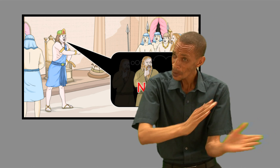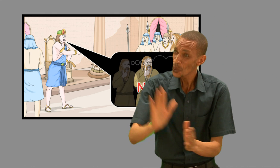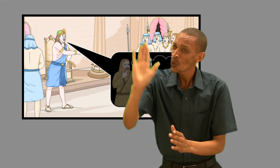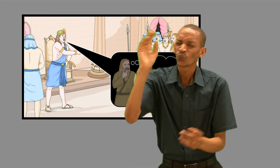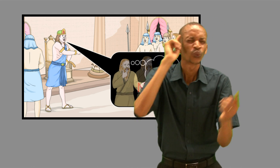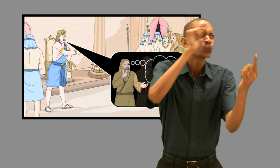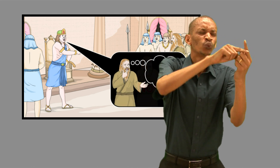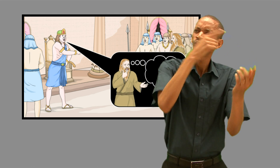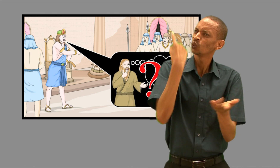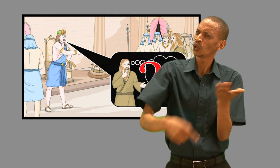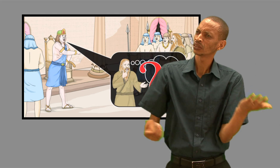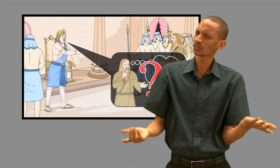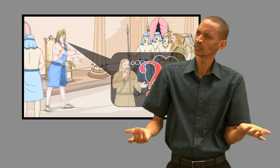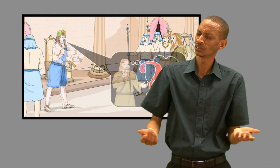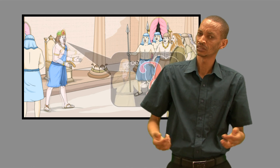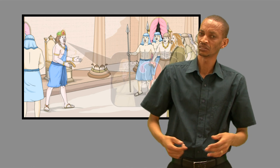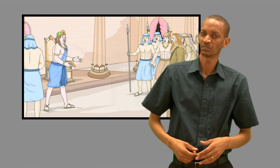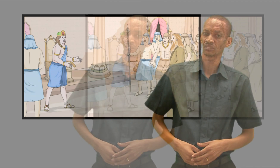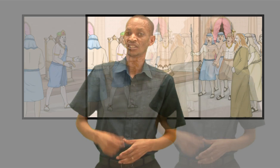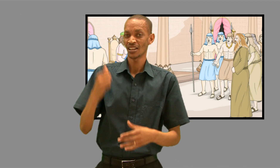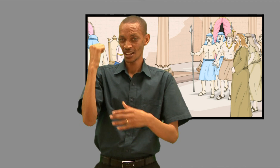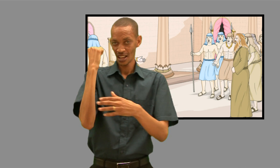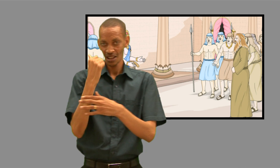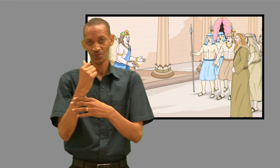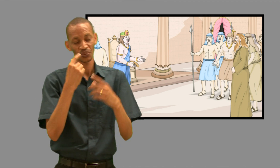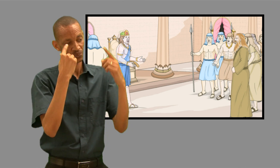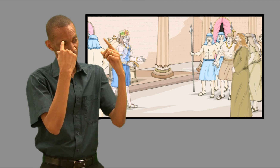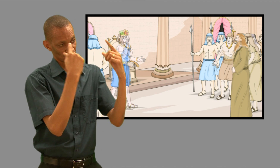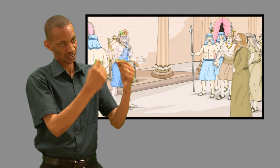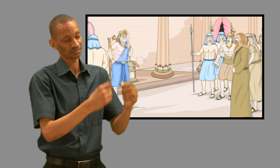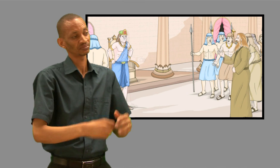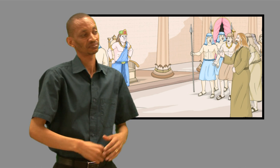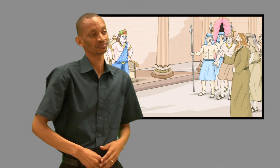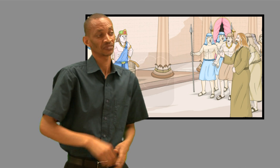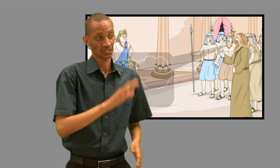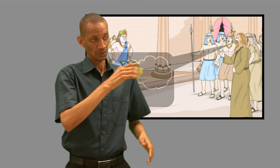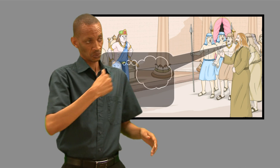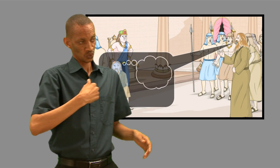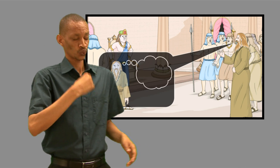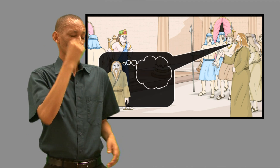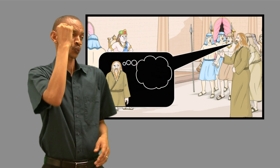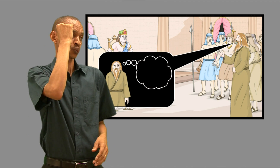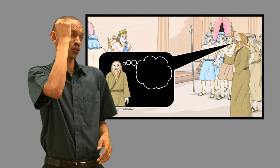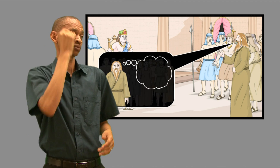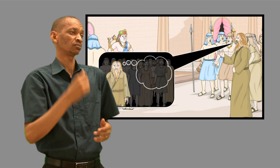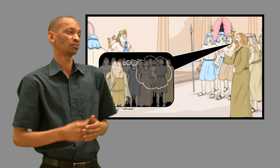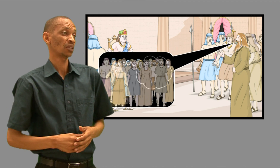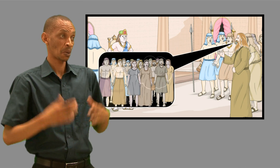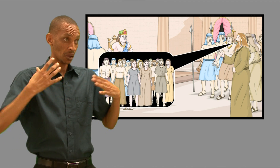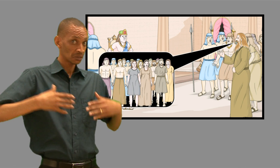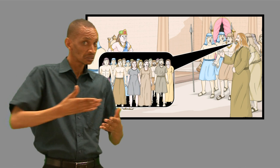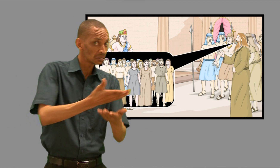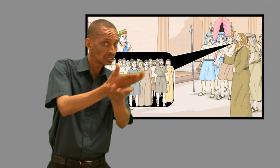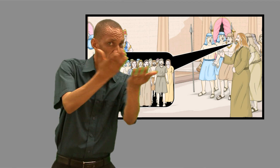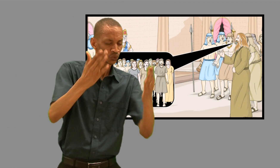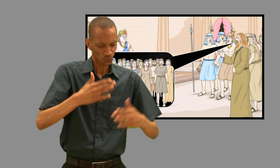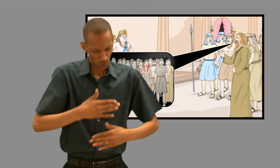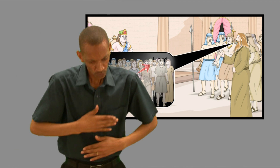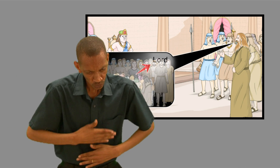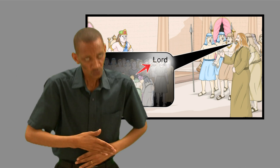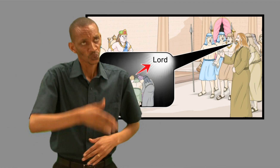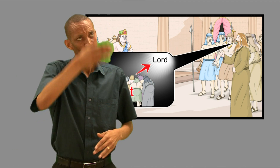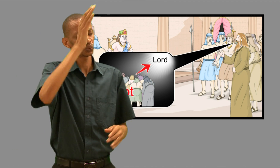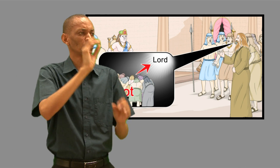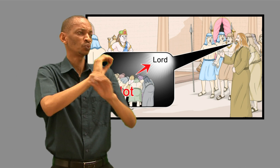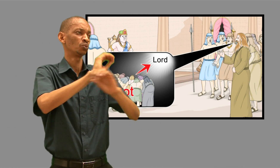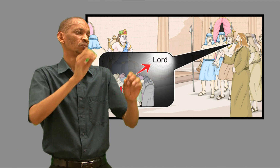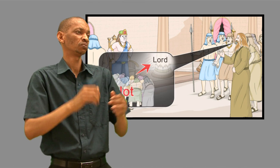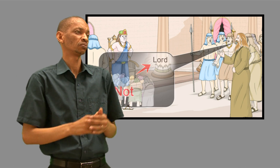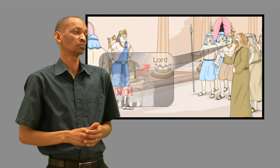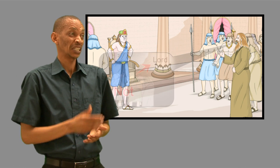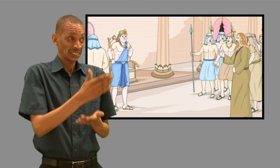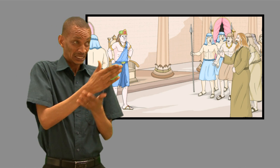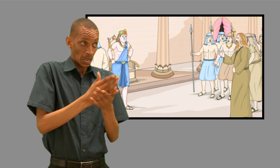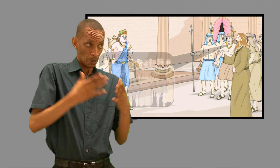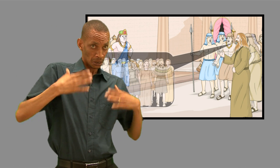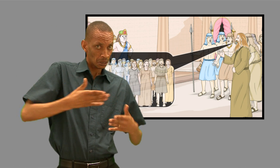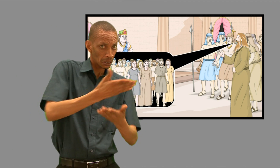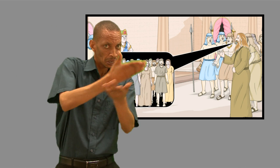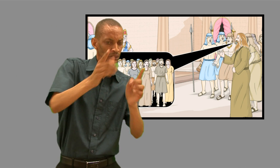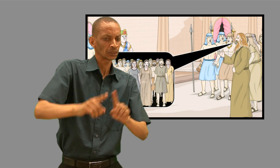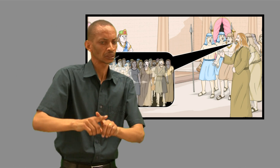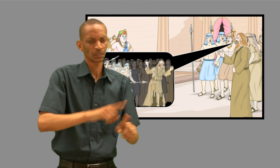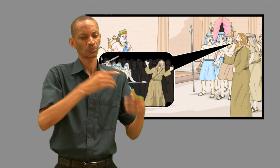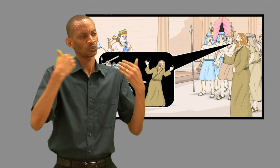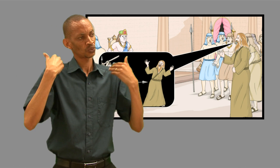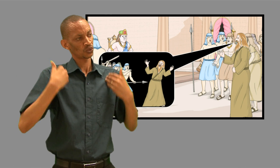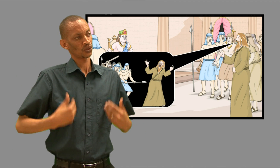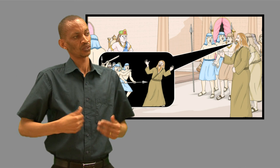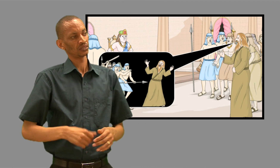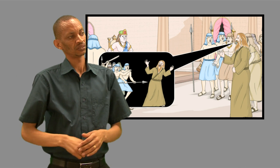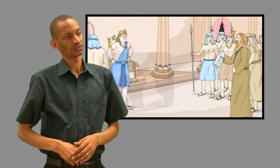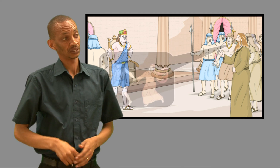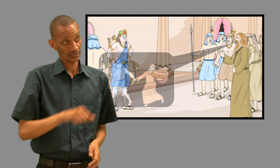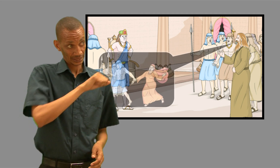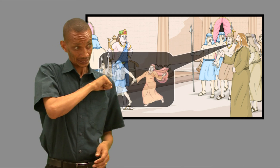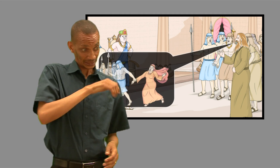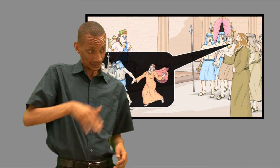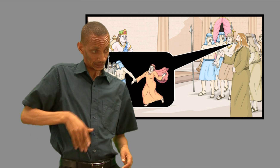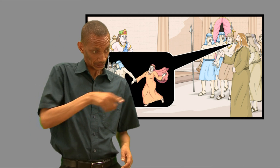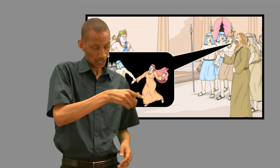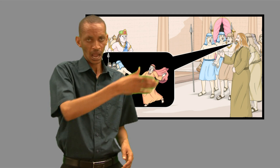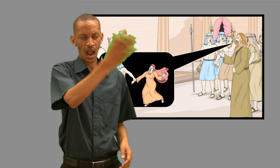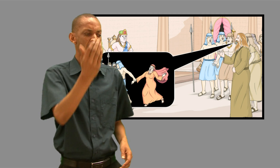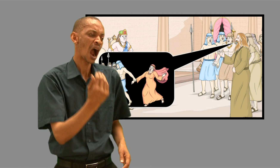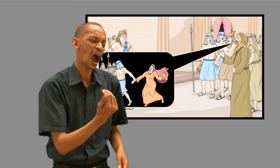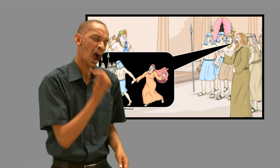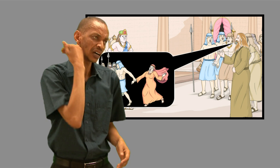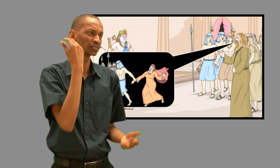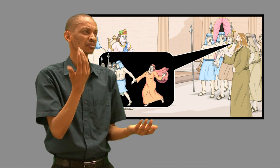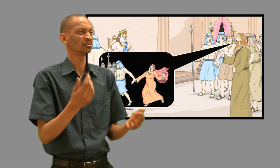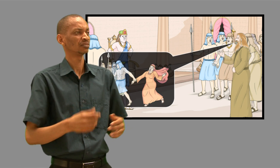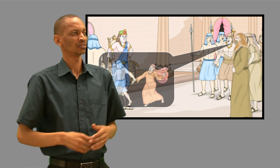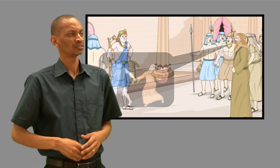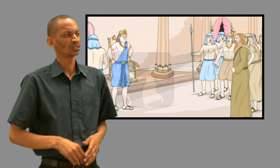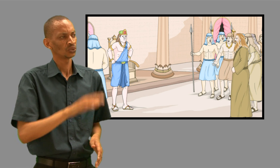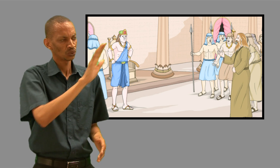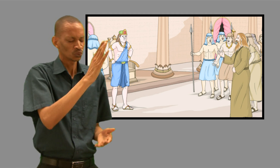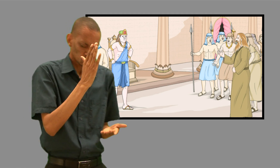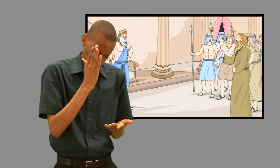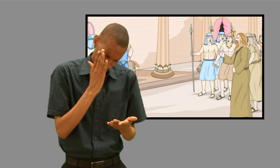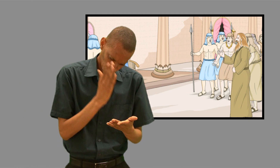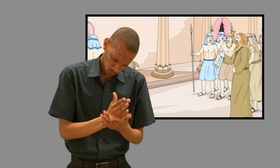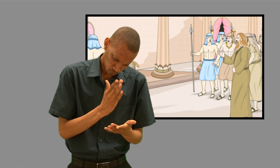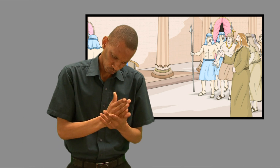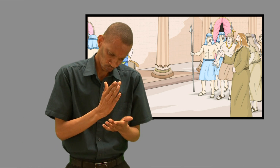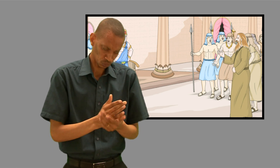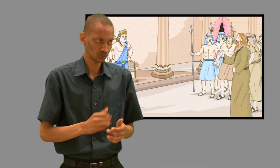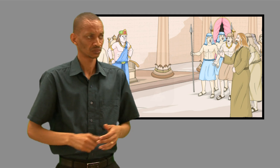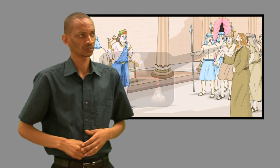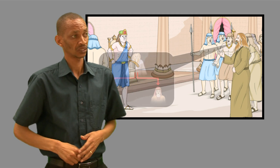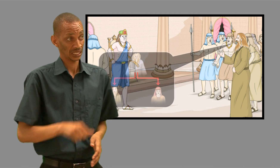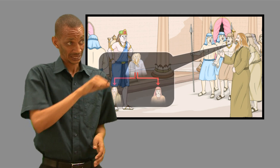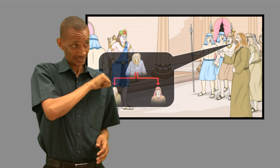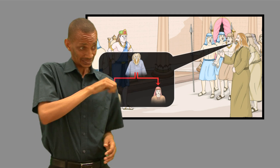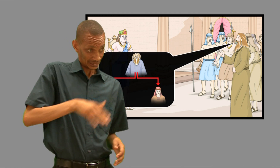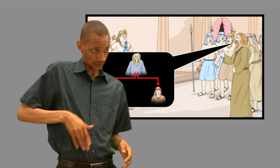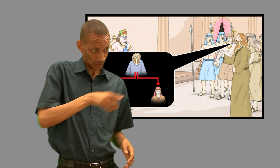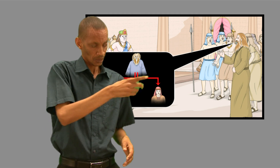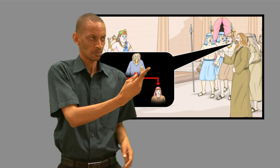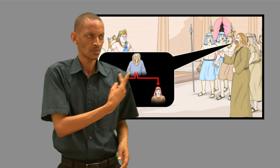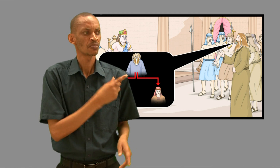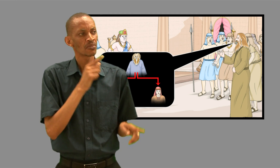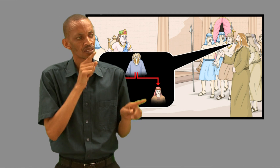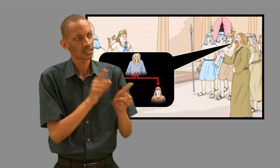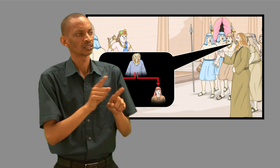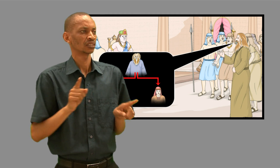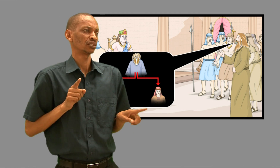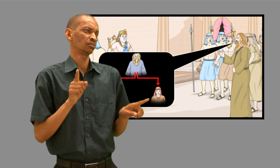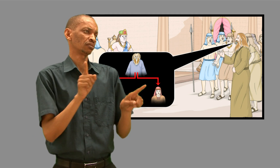Abraham replied, “I thought to myself, ‘Surely there is no fear of God in this place. They will kill me on account of my wife.’